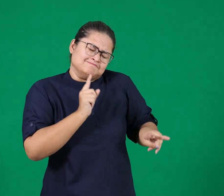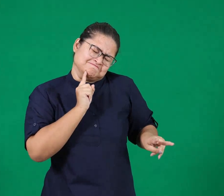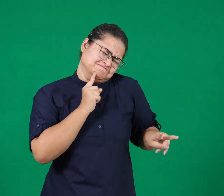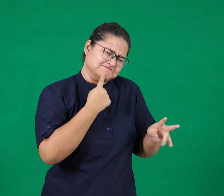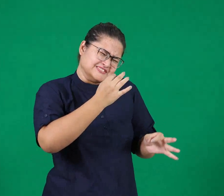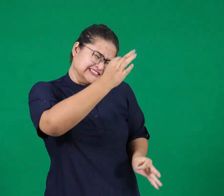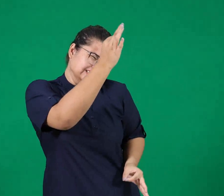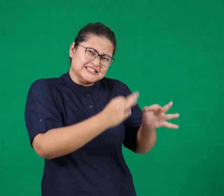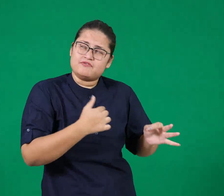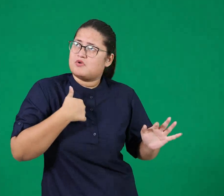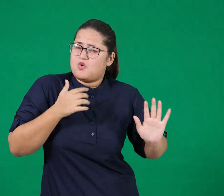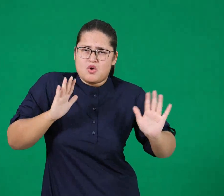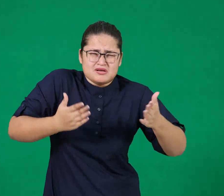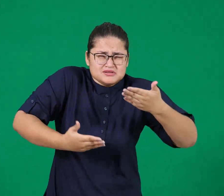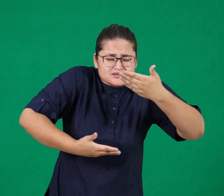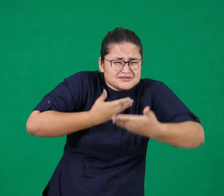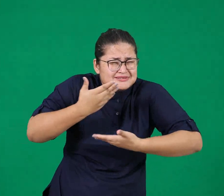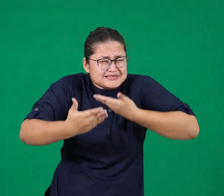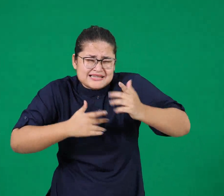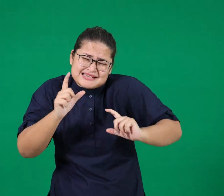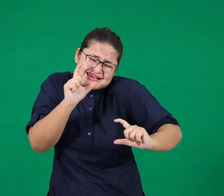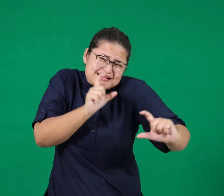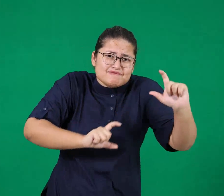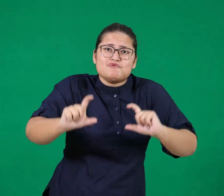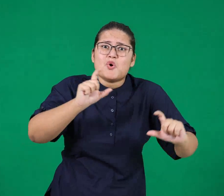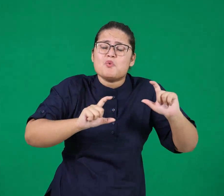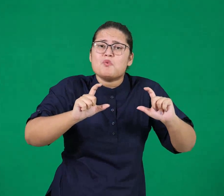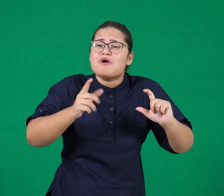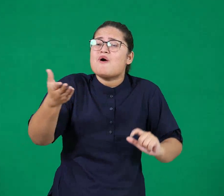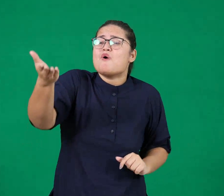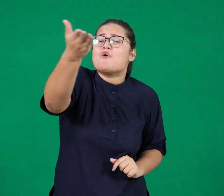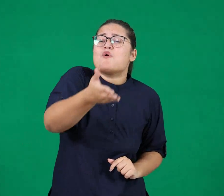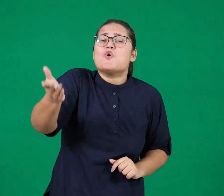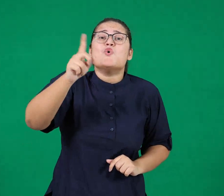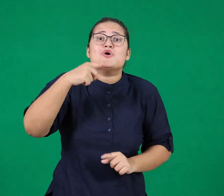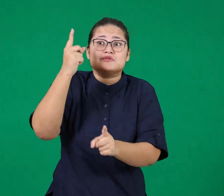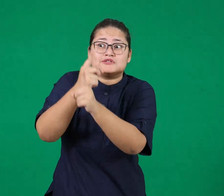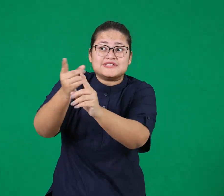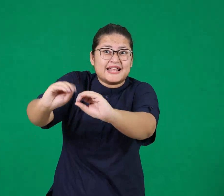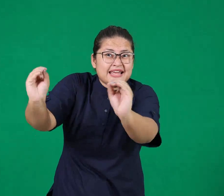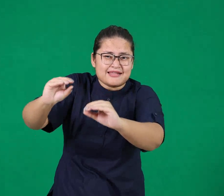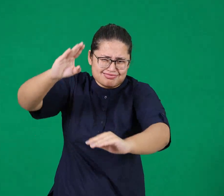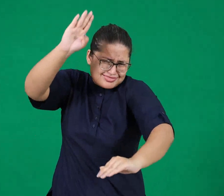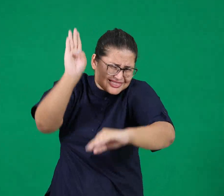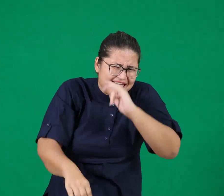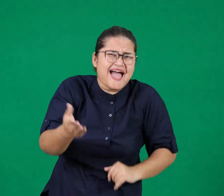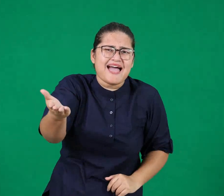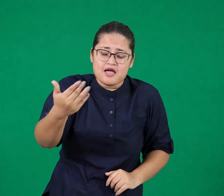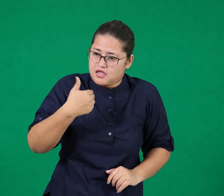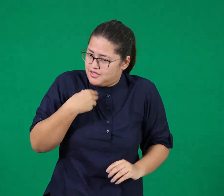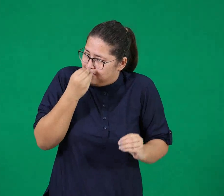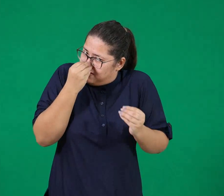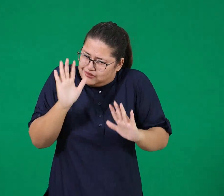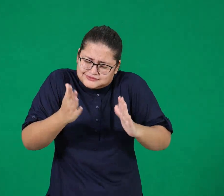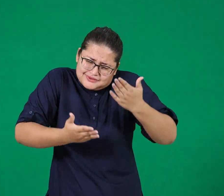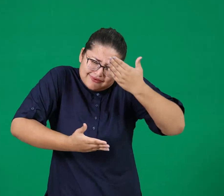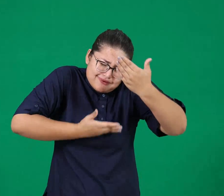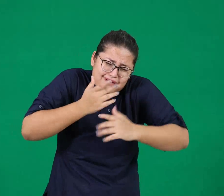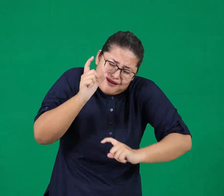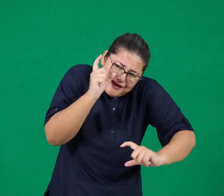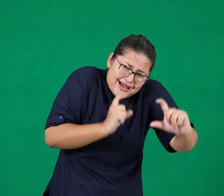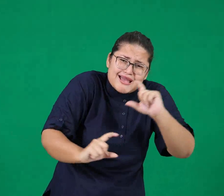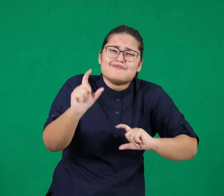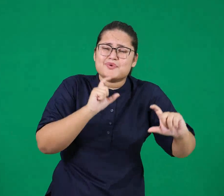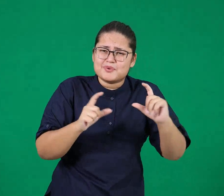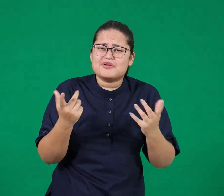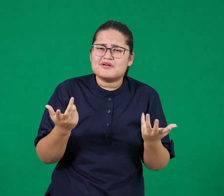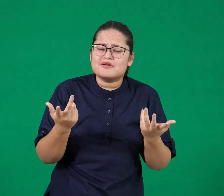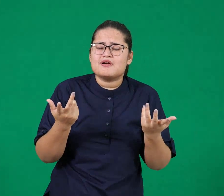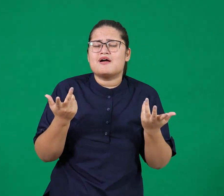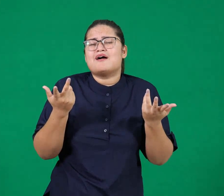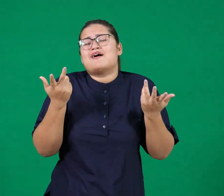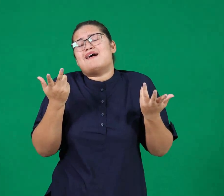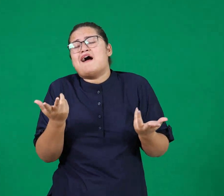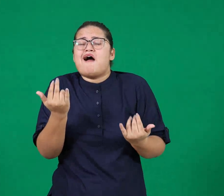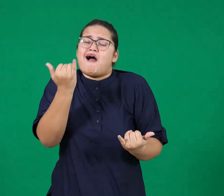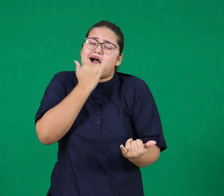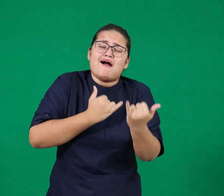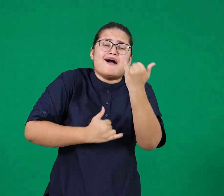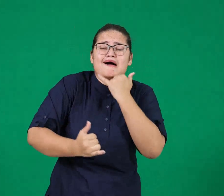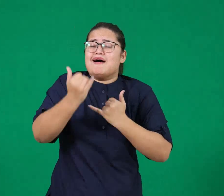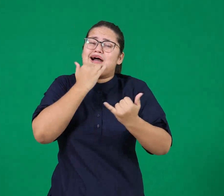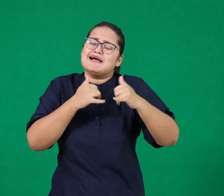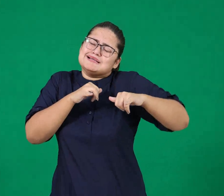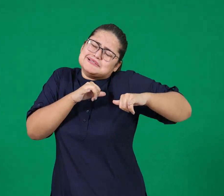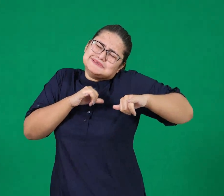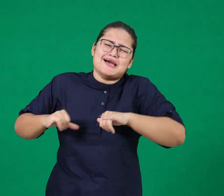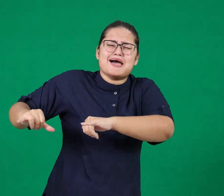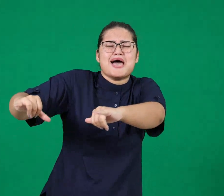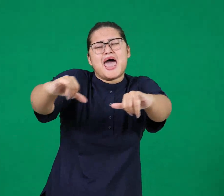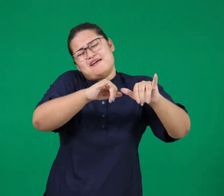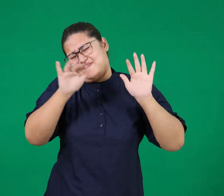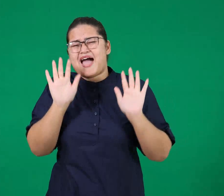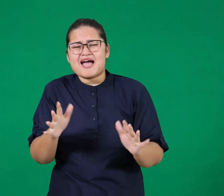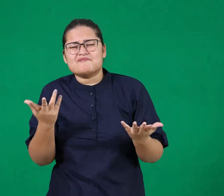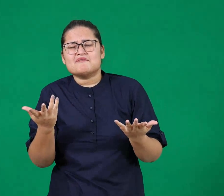We all stumble in many ways.